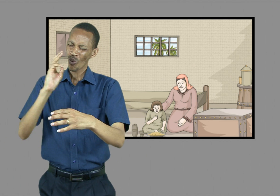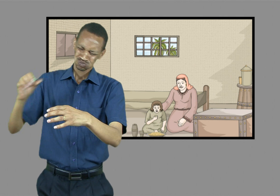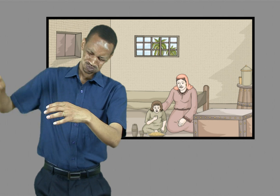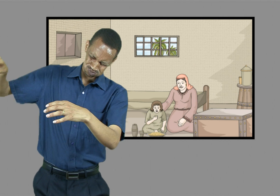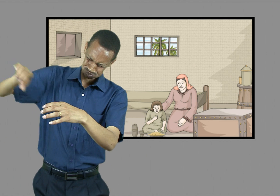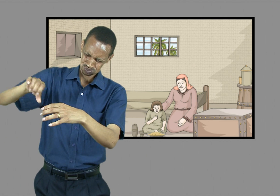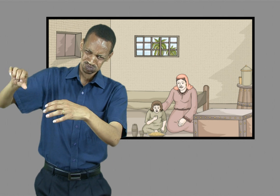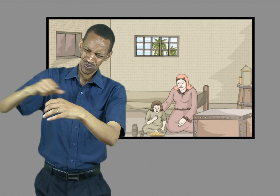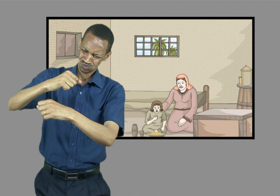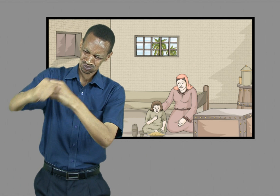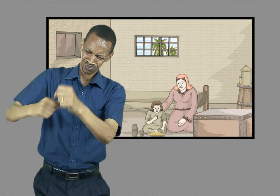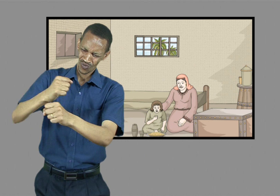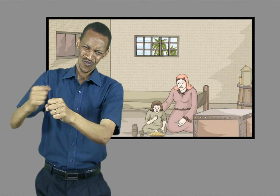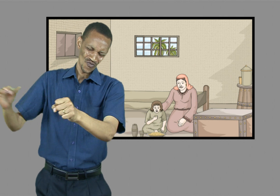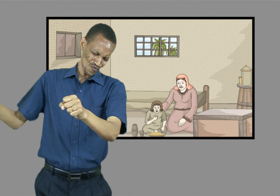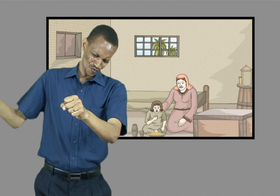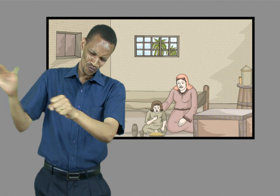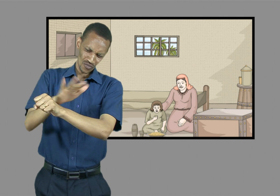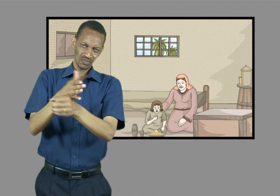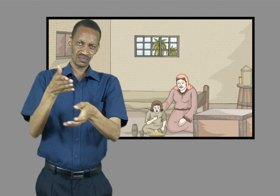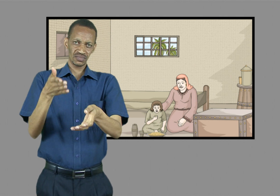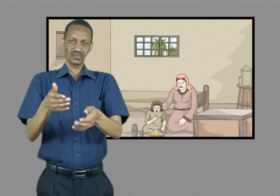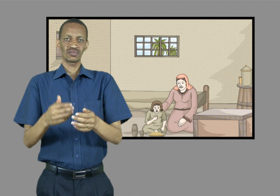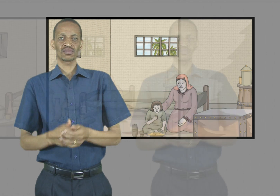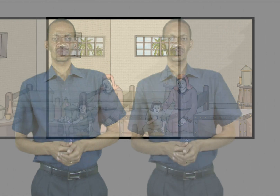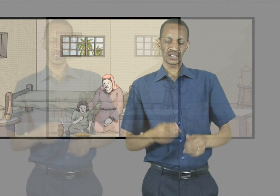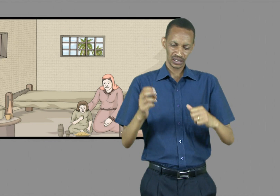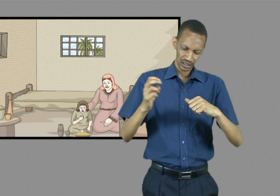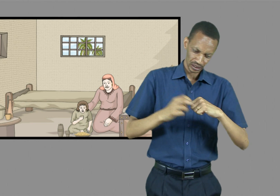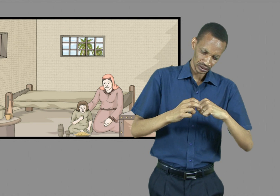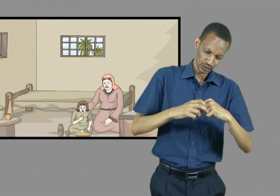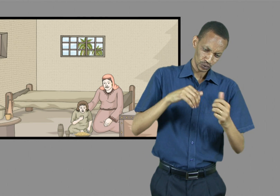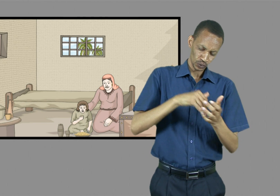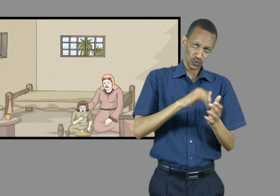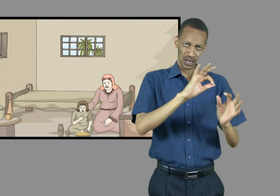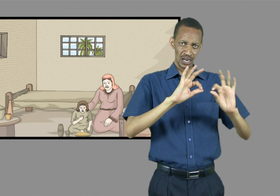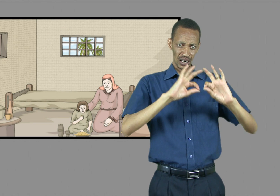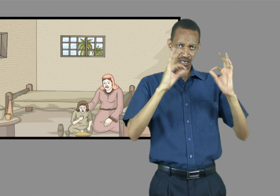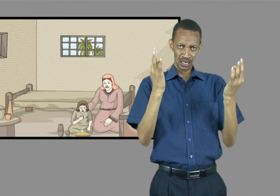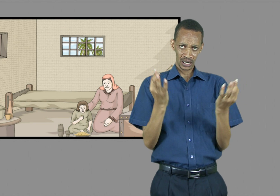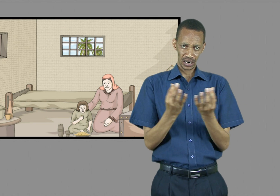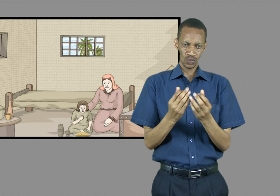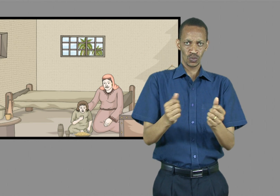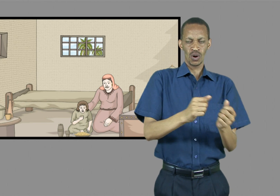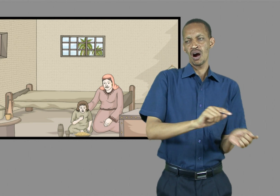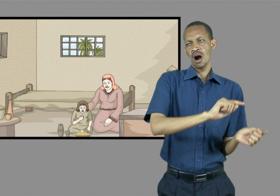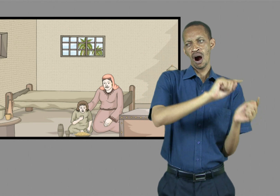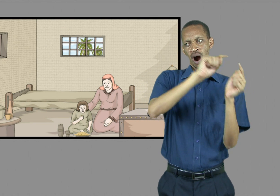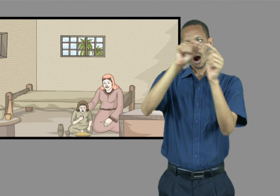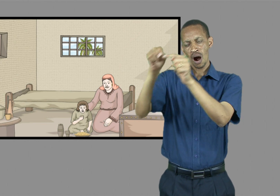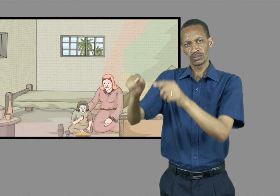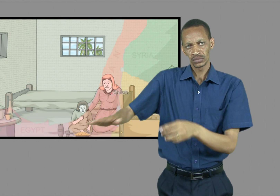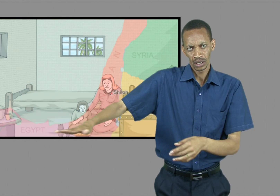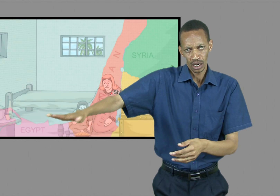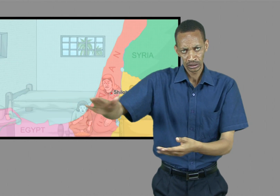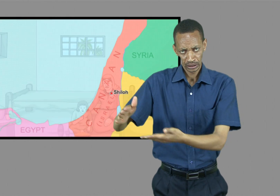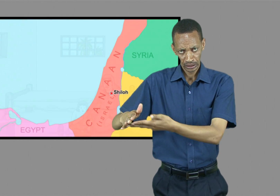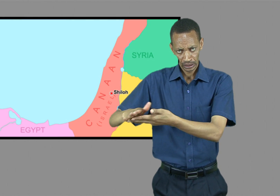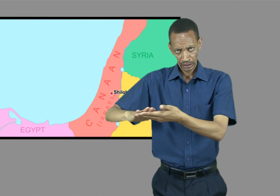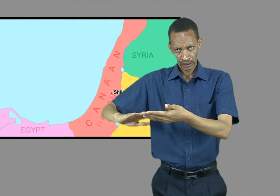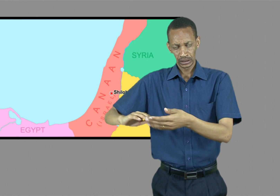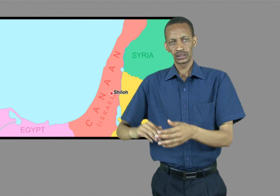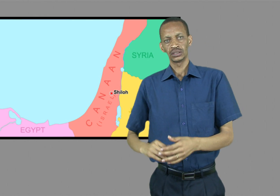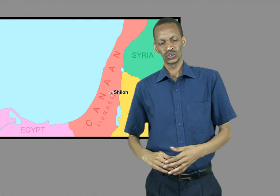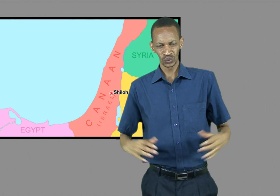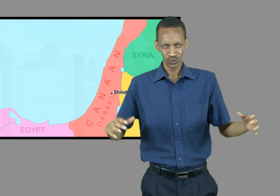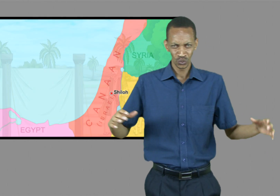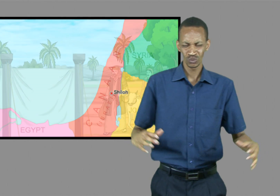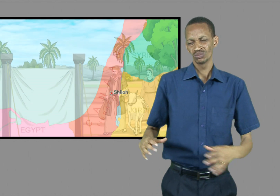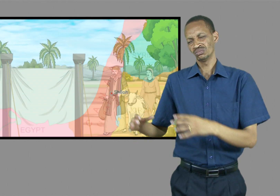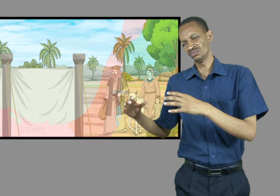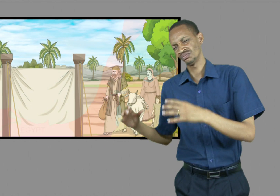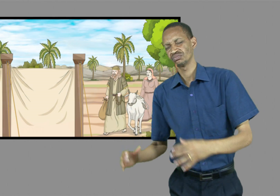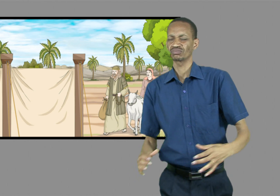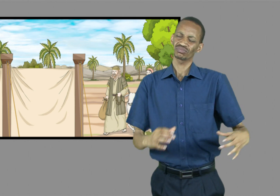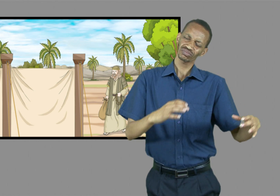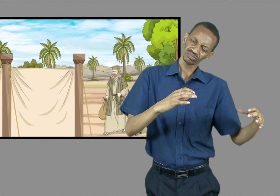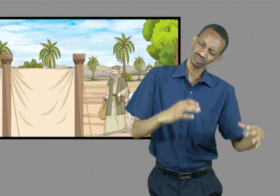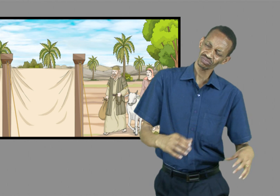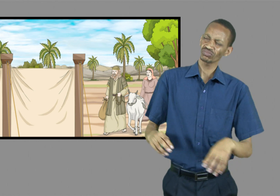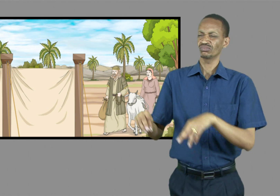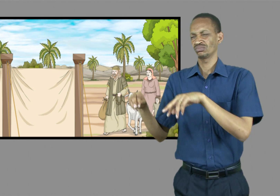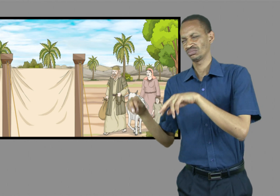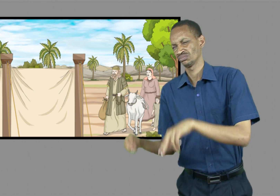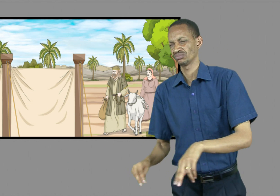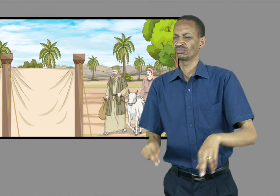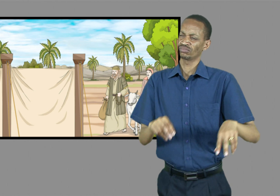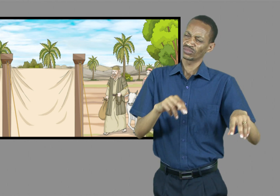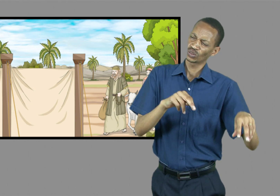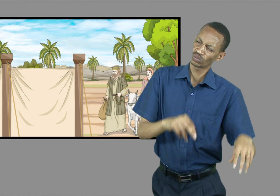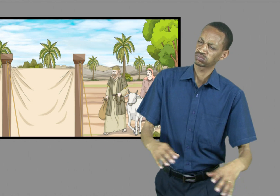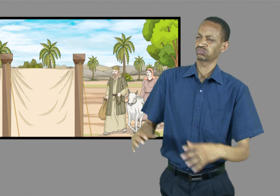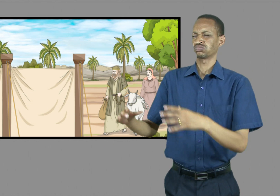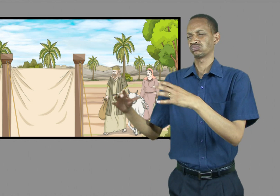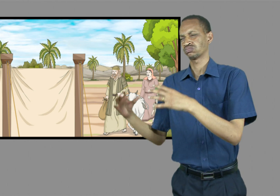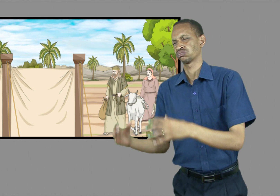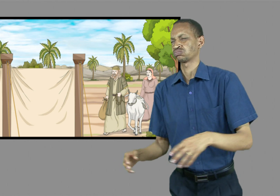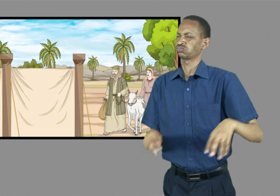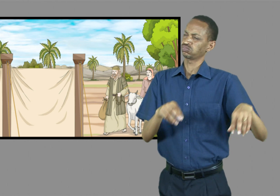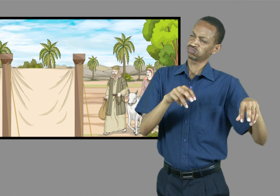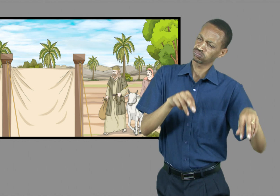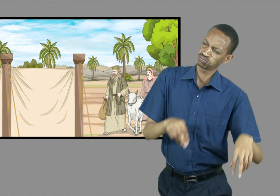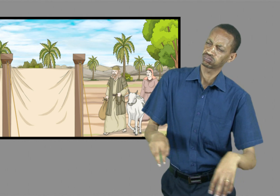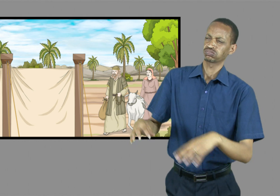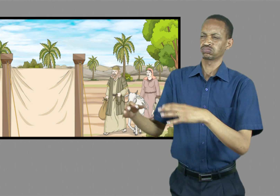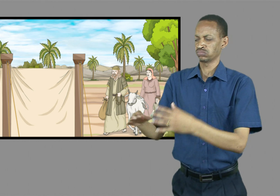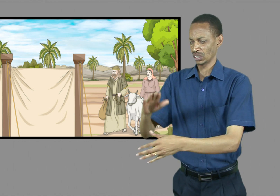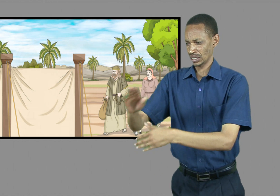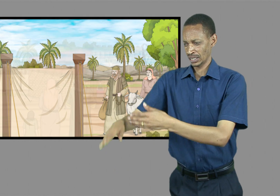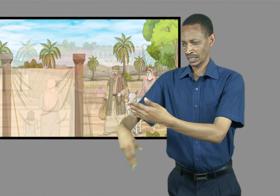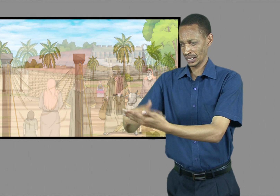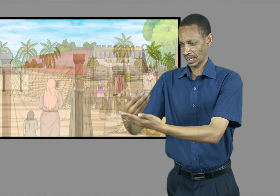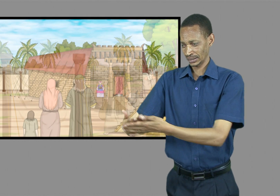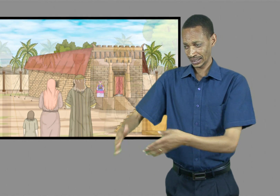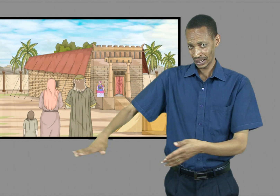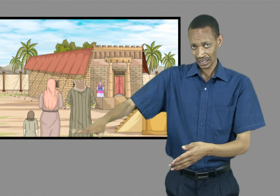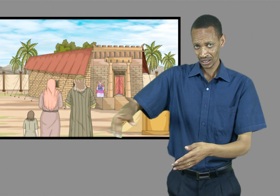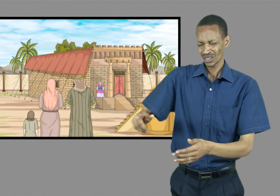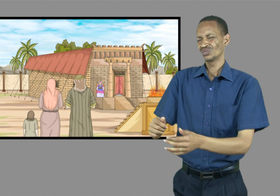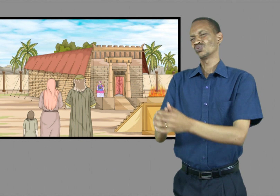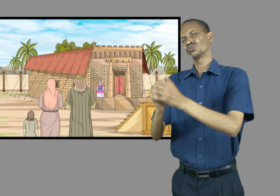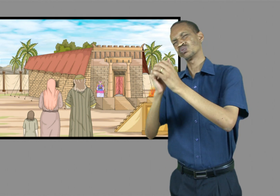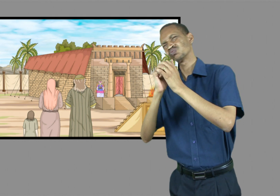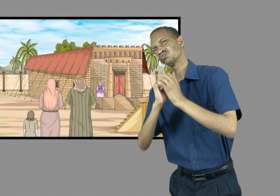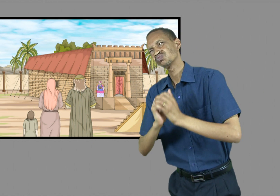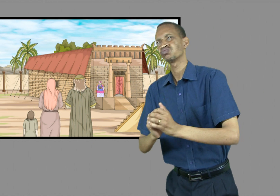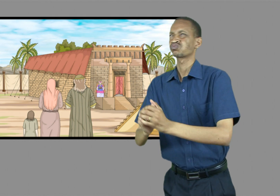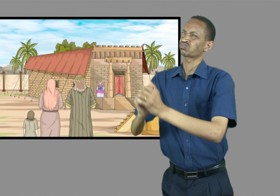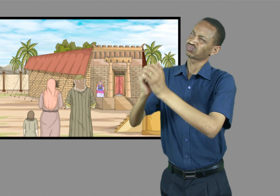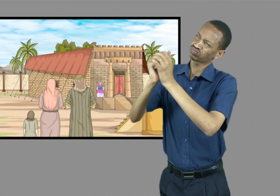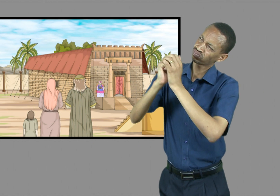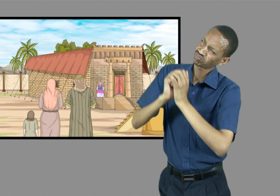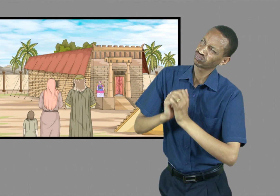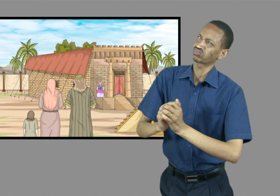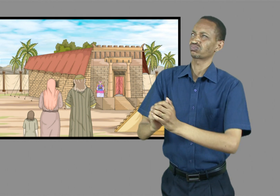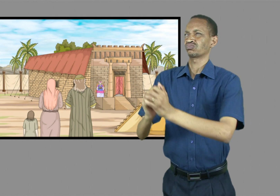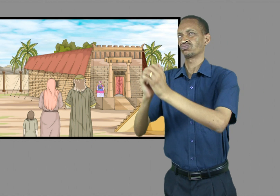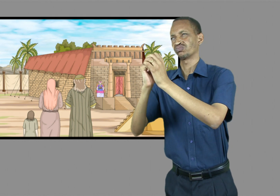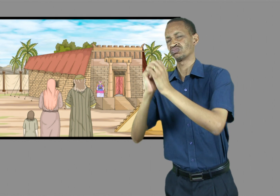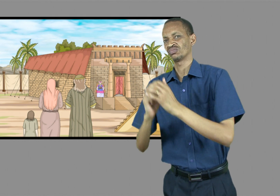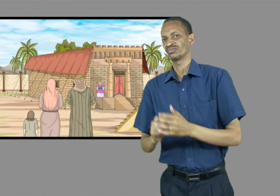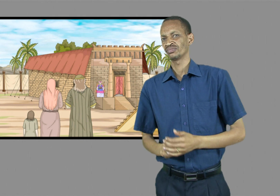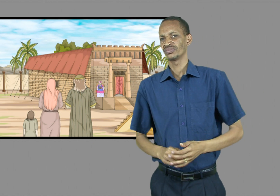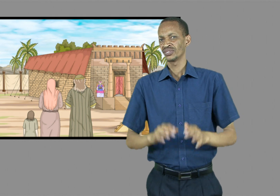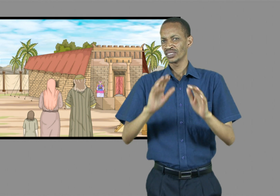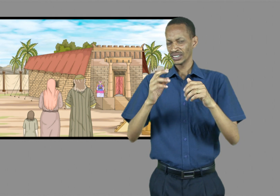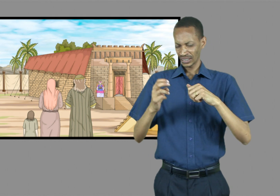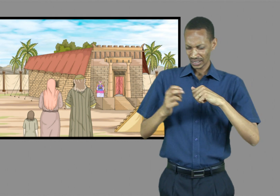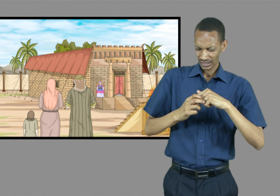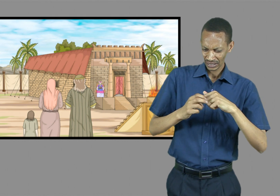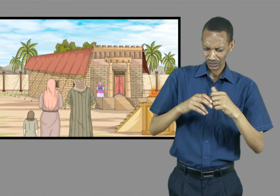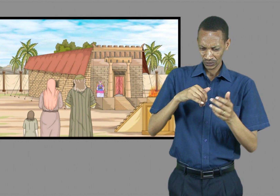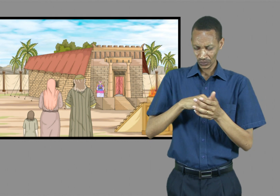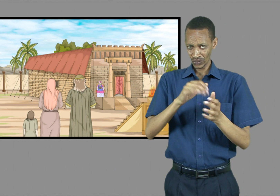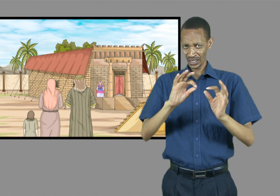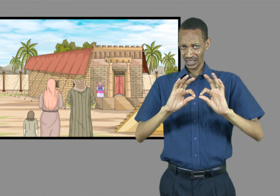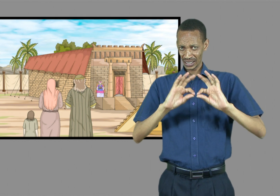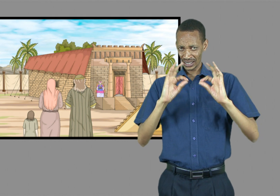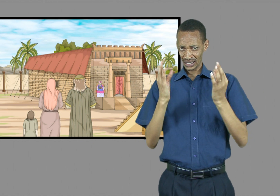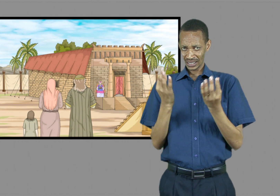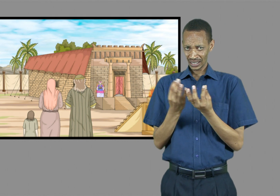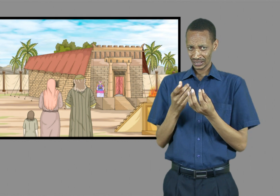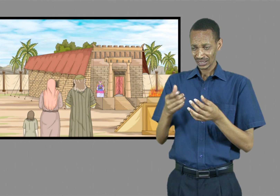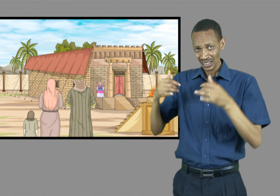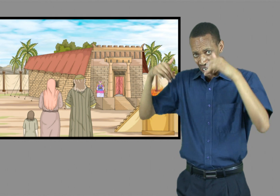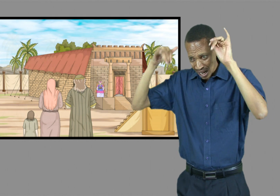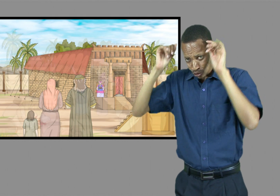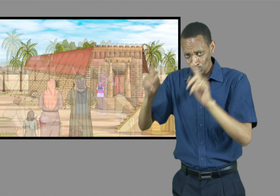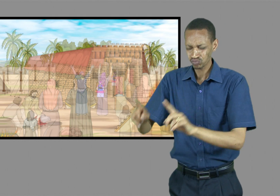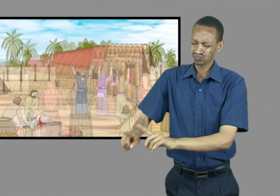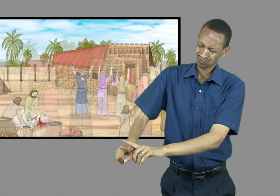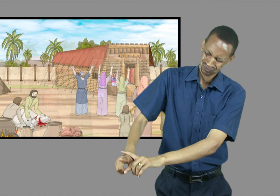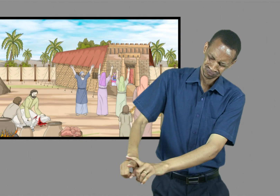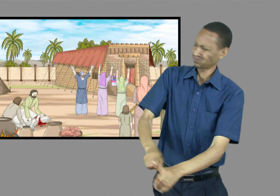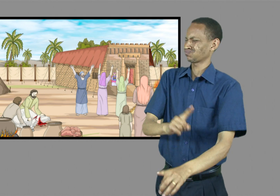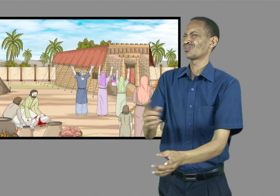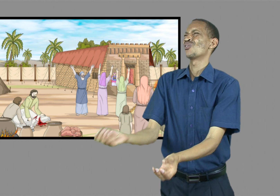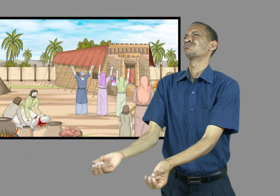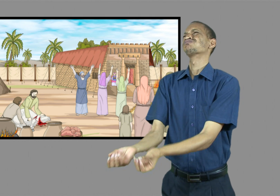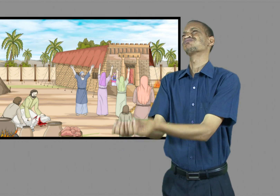Though the boy was still young, she brought him to the house of the LORD at Shiloh.